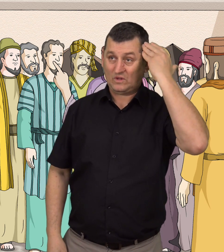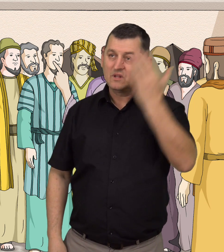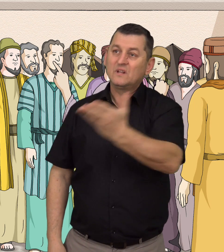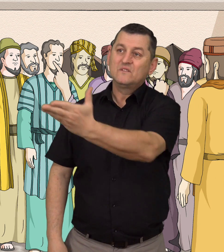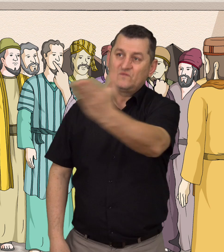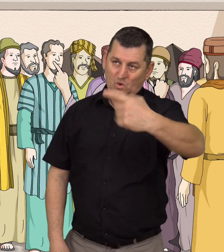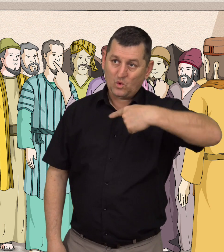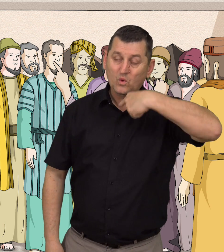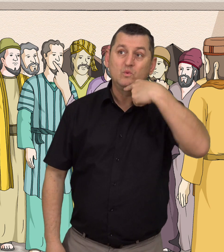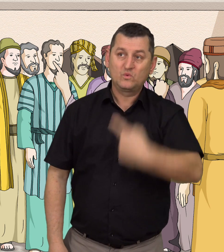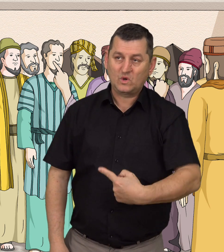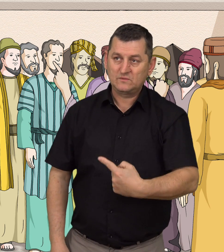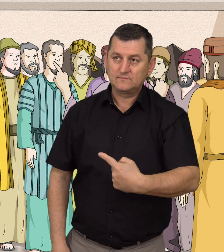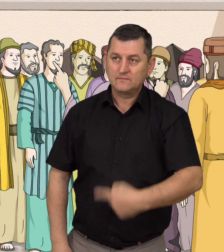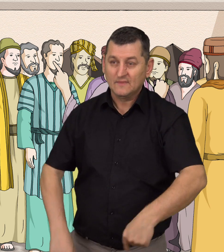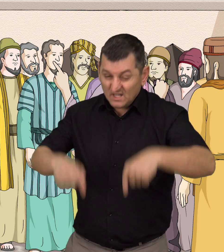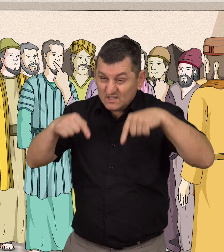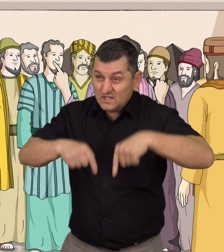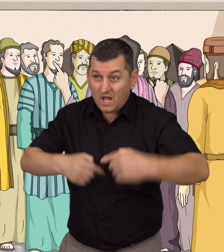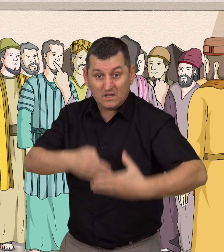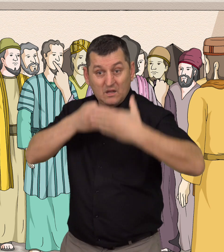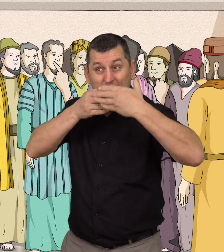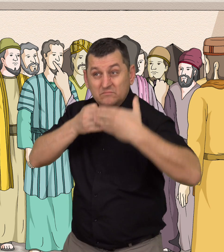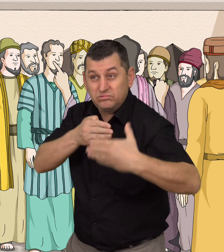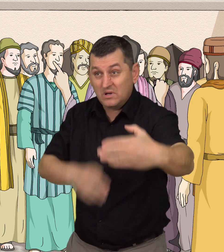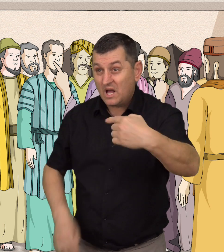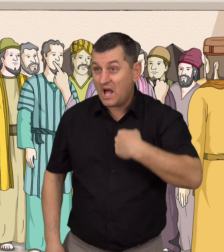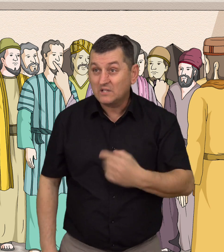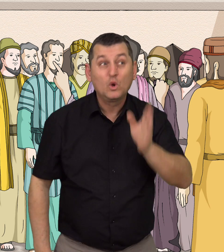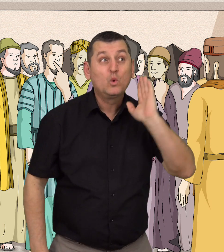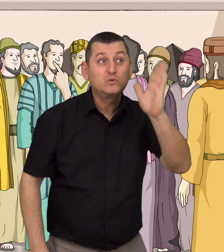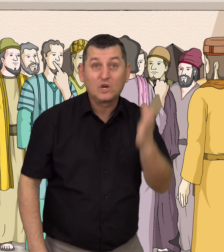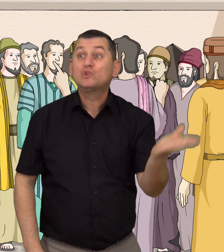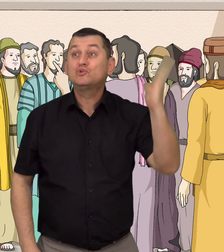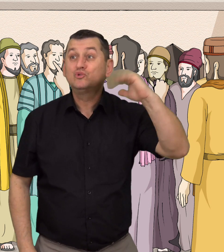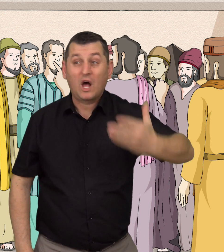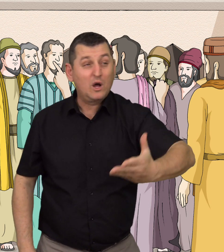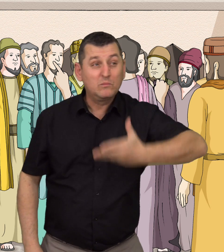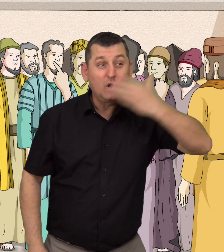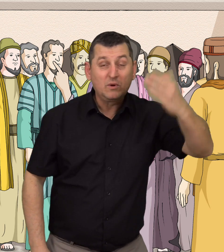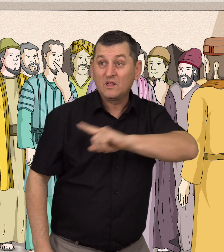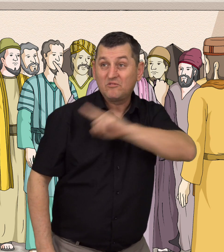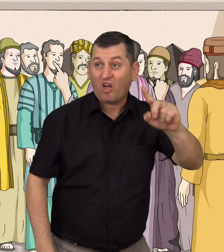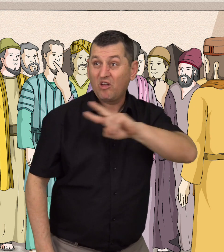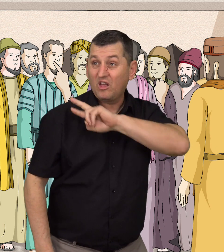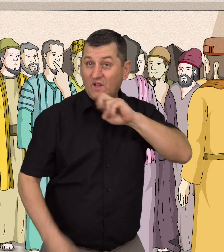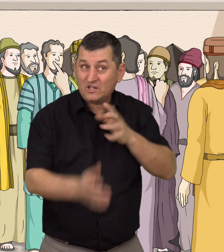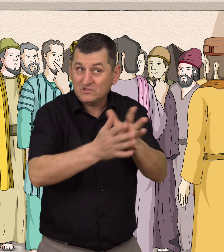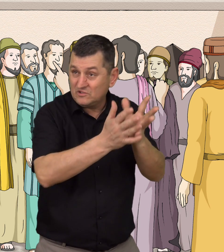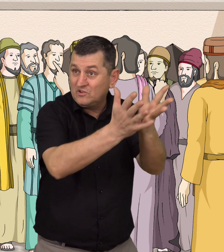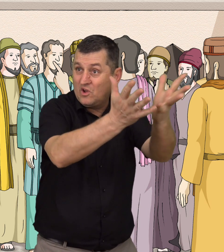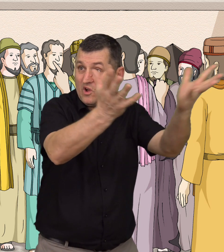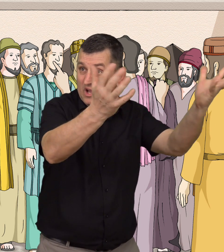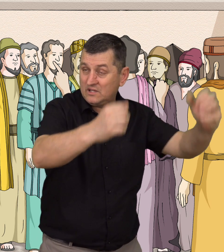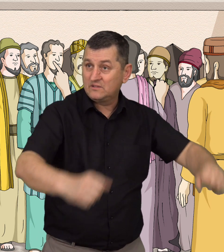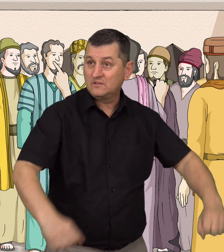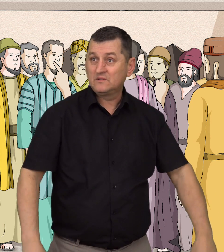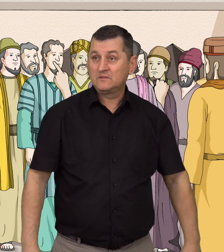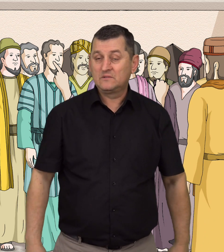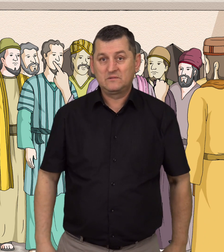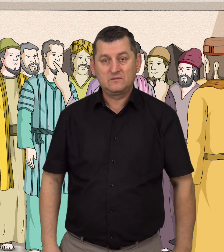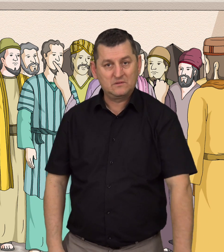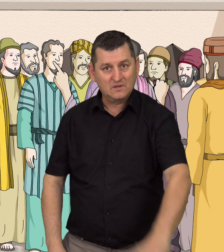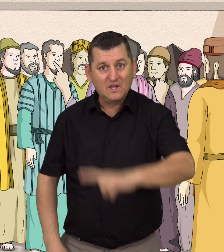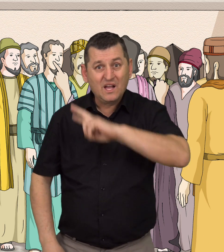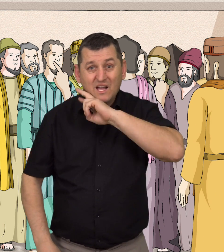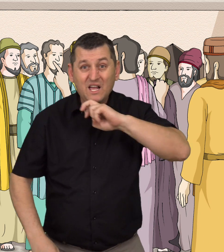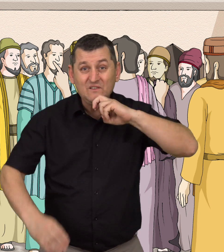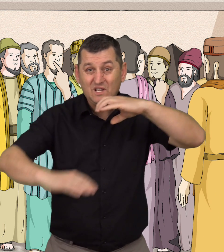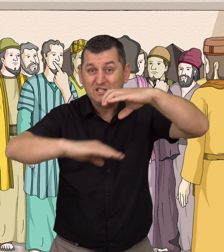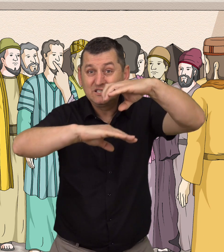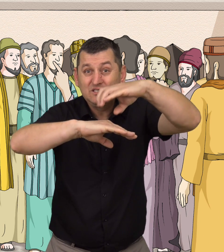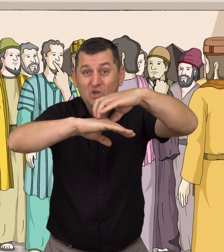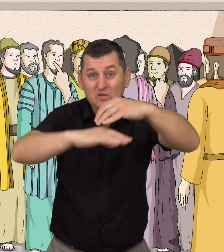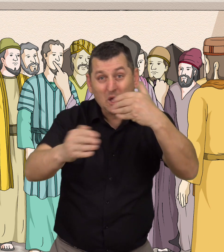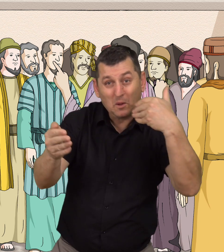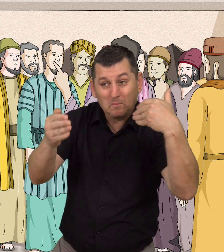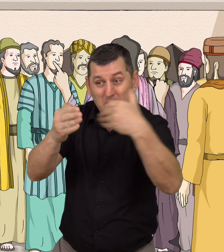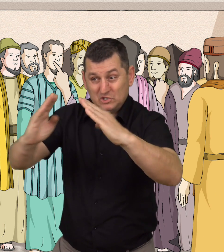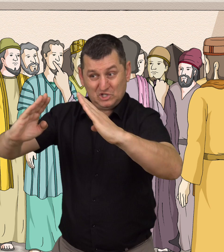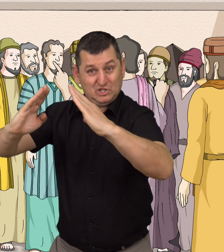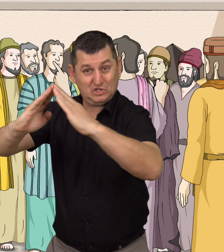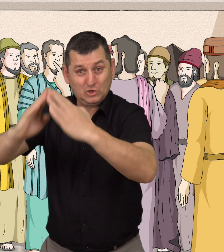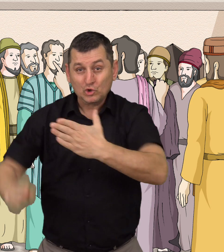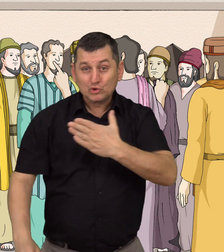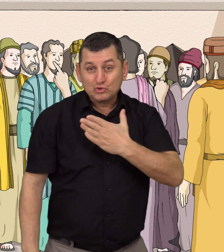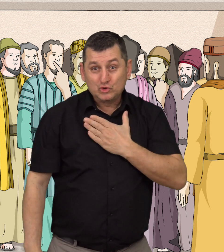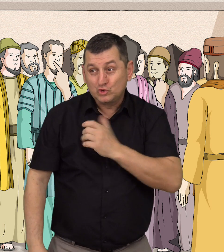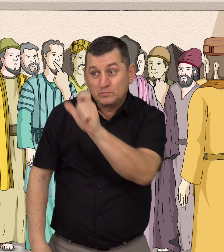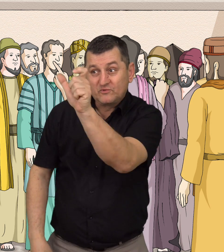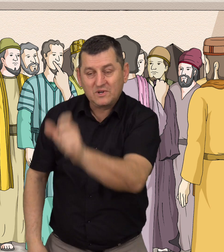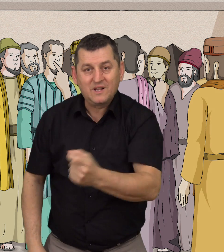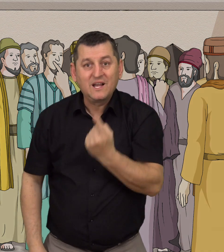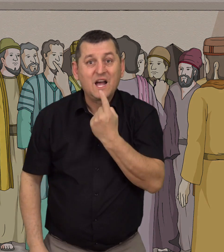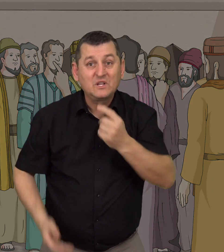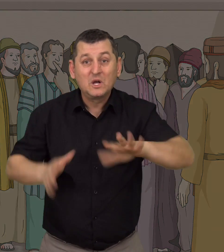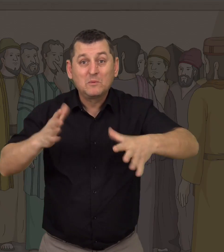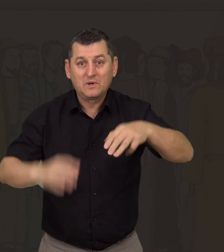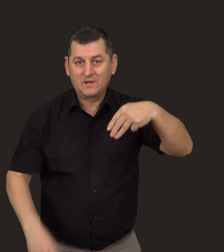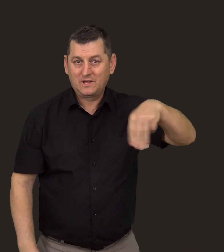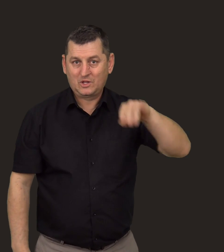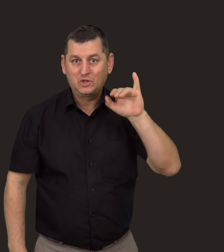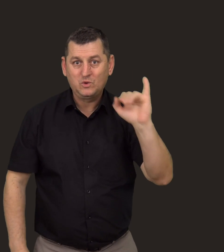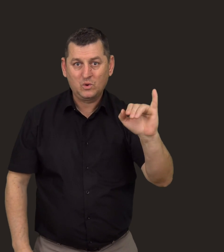I am innocent of it. From now on I will go to the Gentiles.”